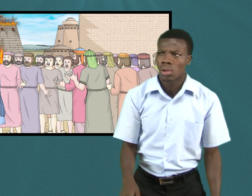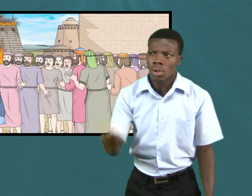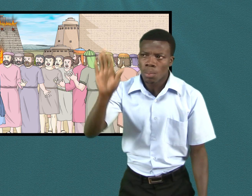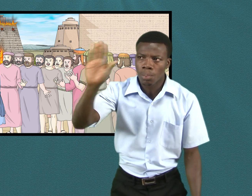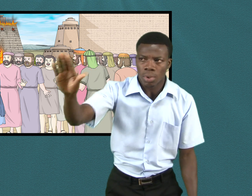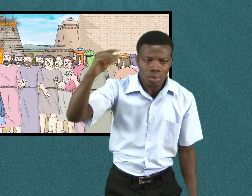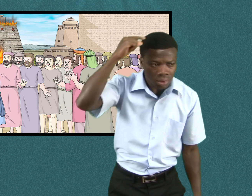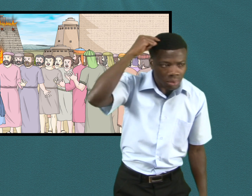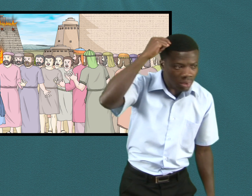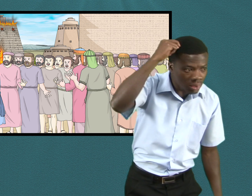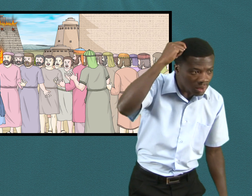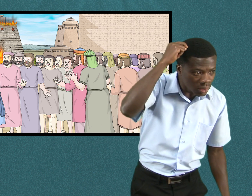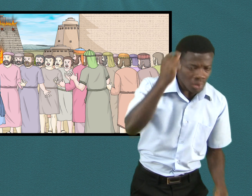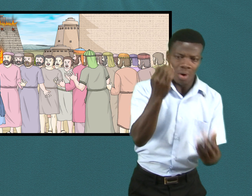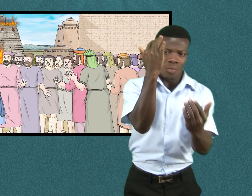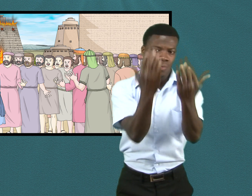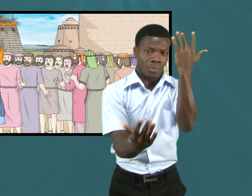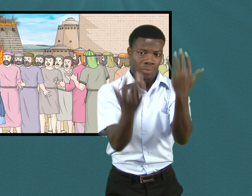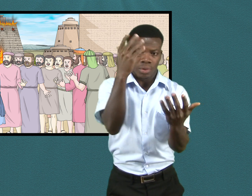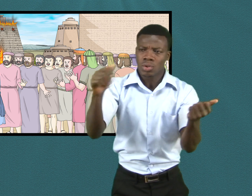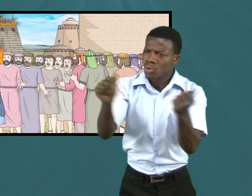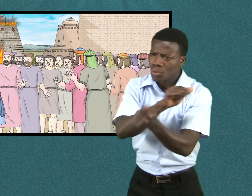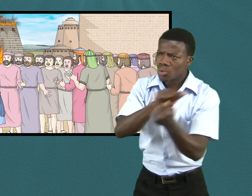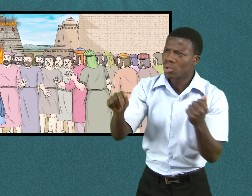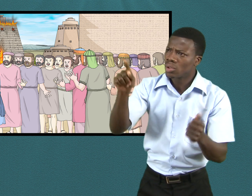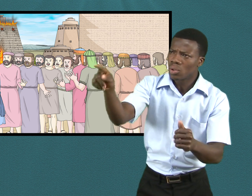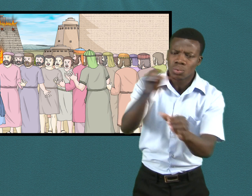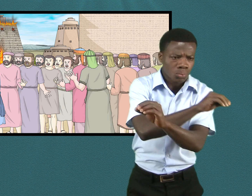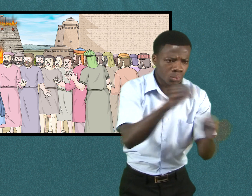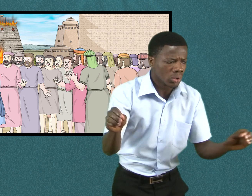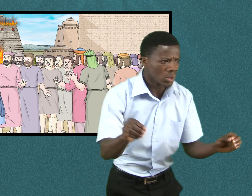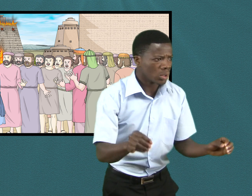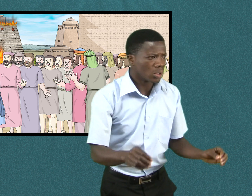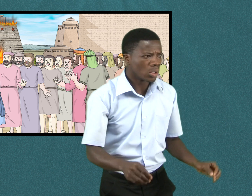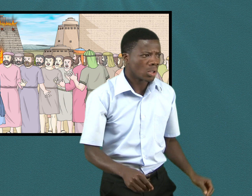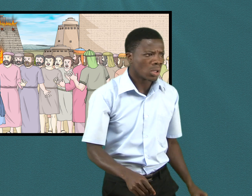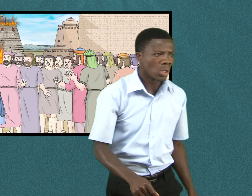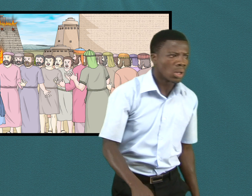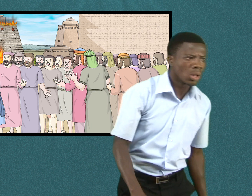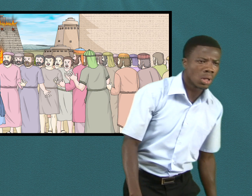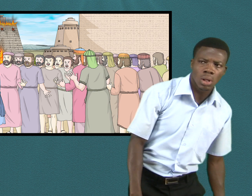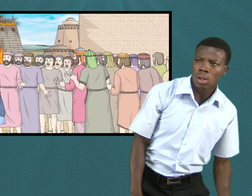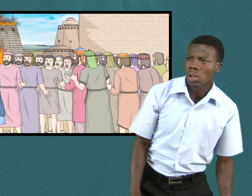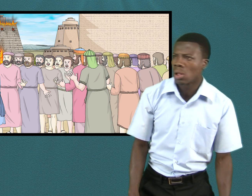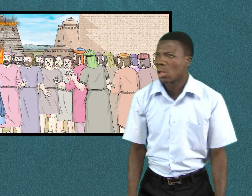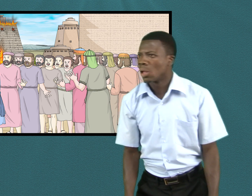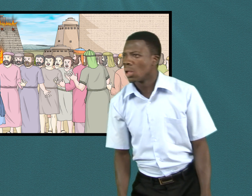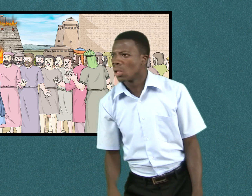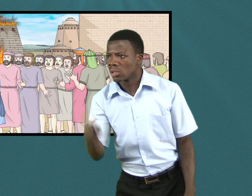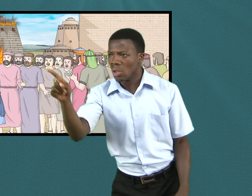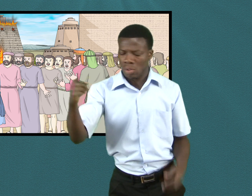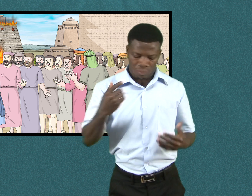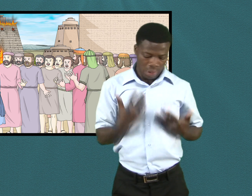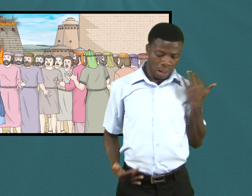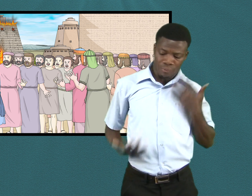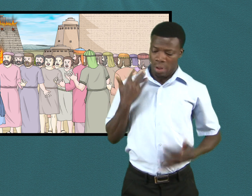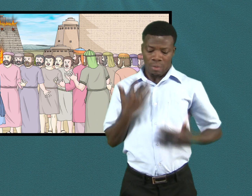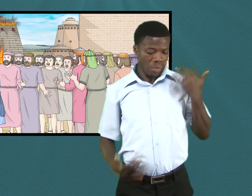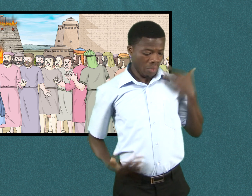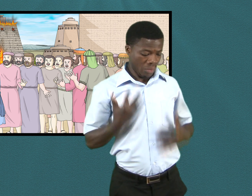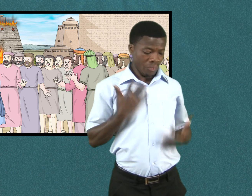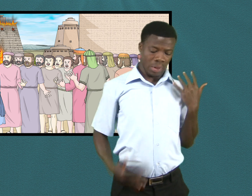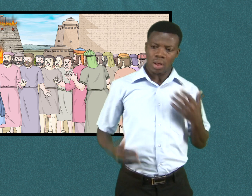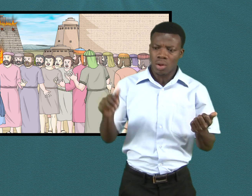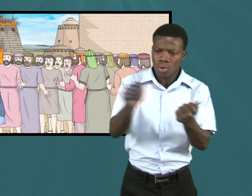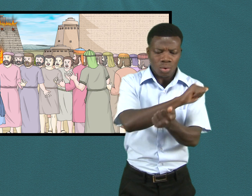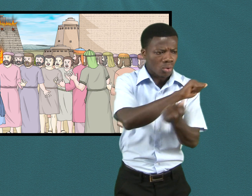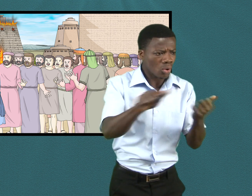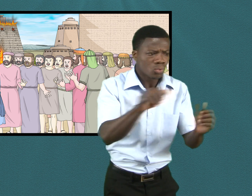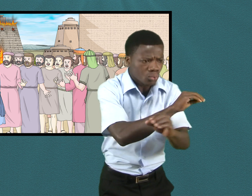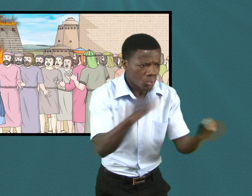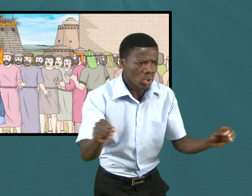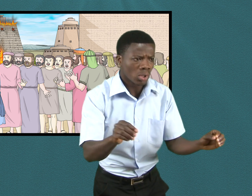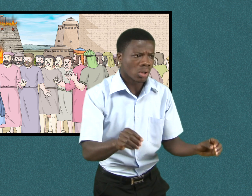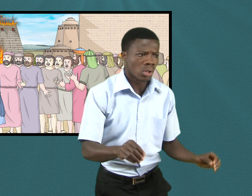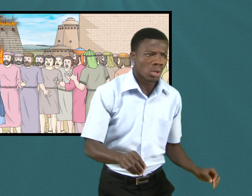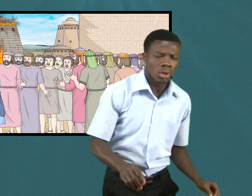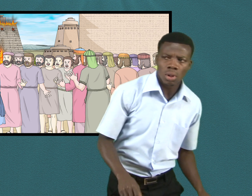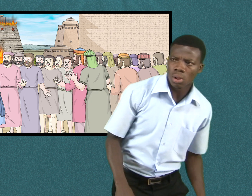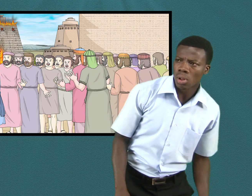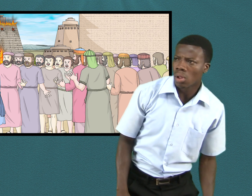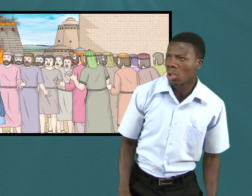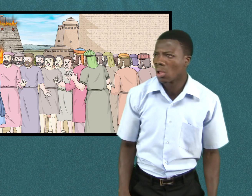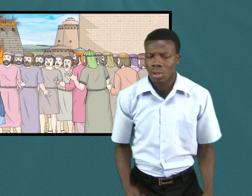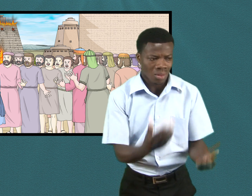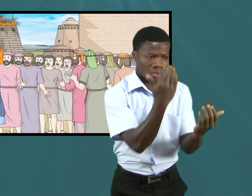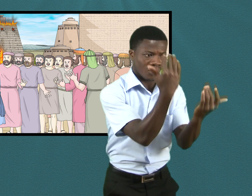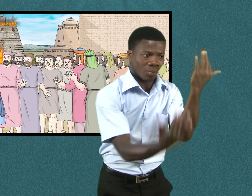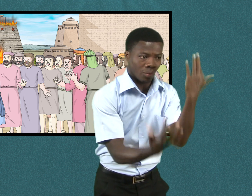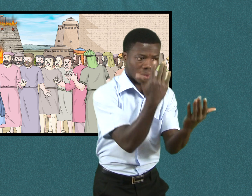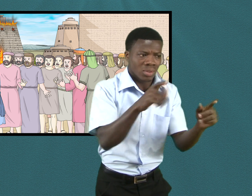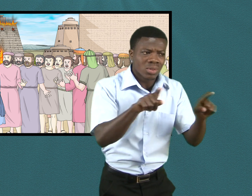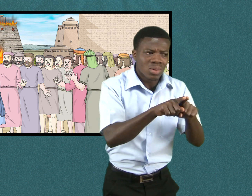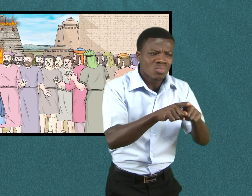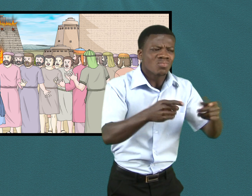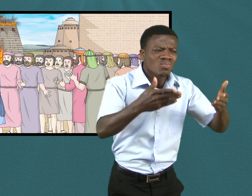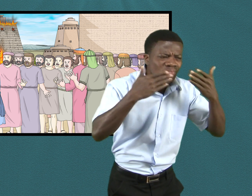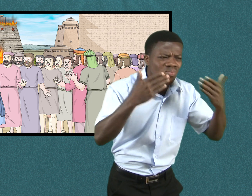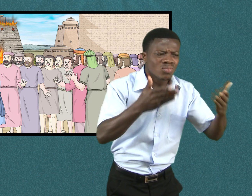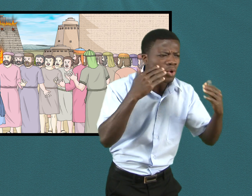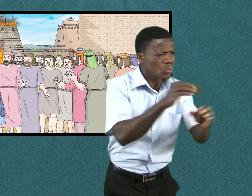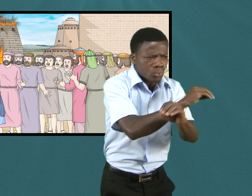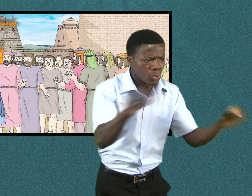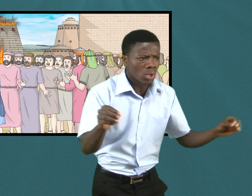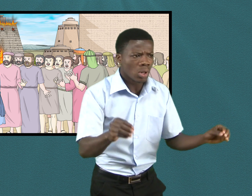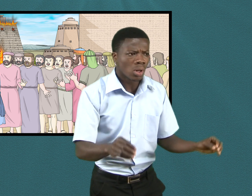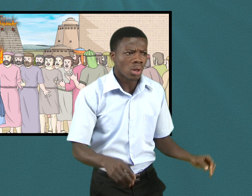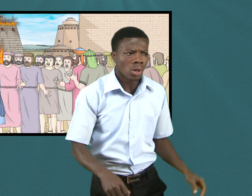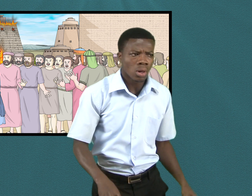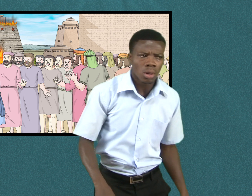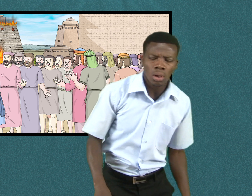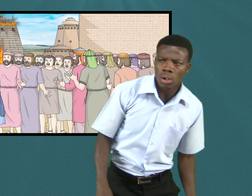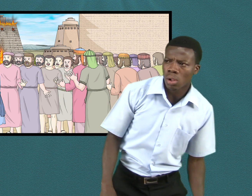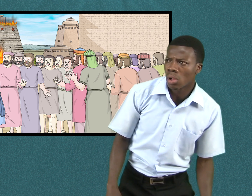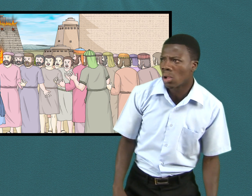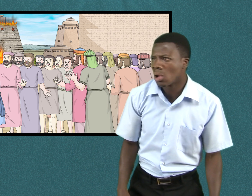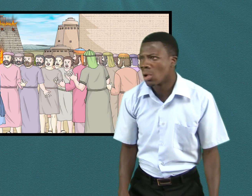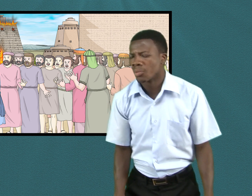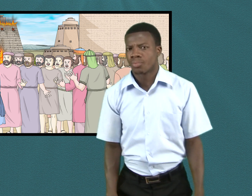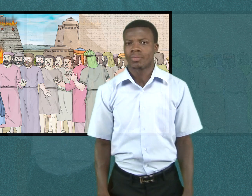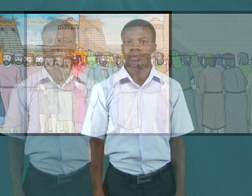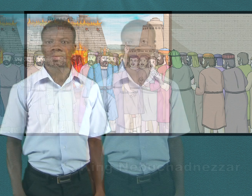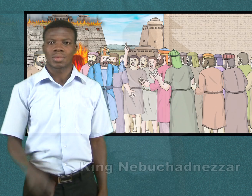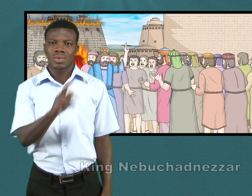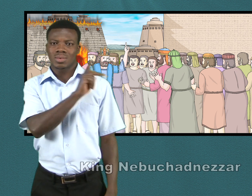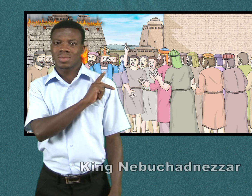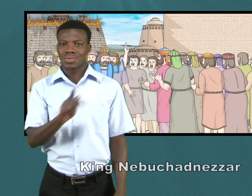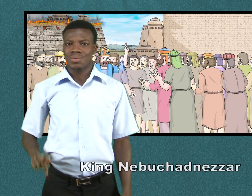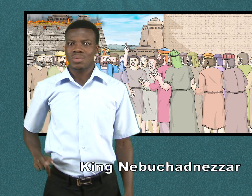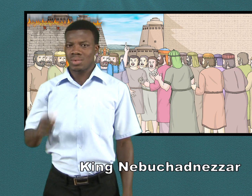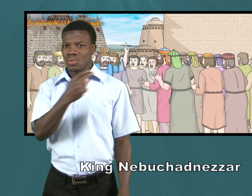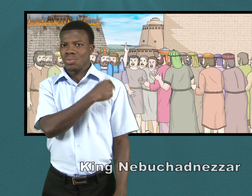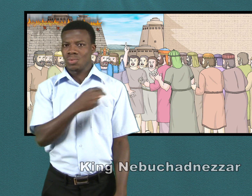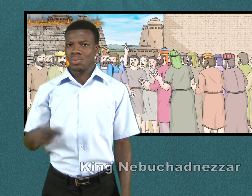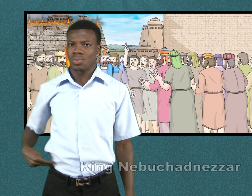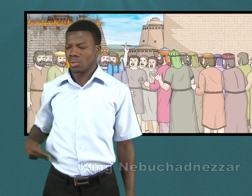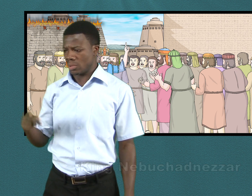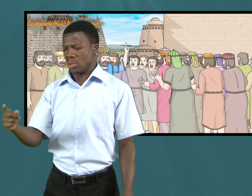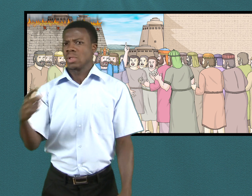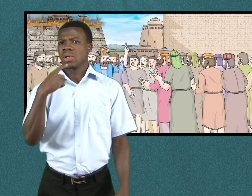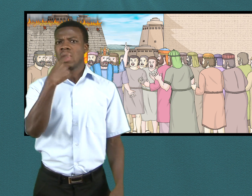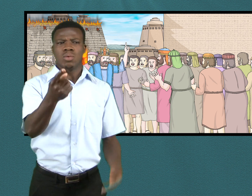Not a hair of their heads was singed, their robes were unaffected, and there was no smell of fire on them.